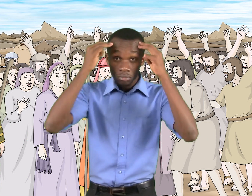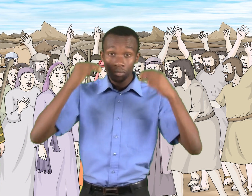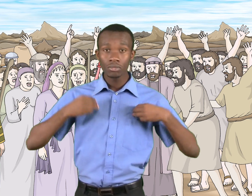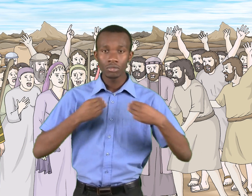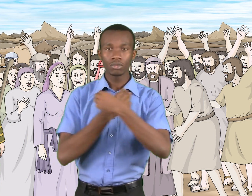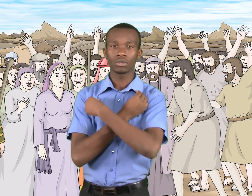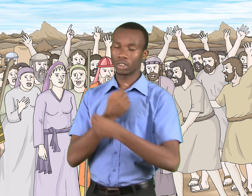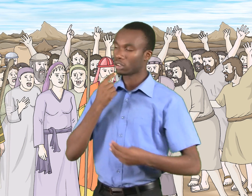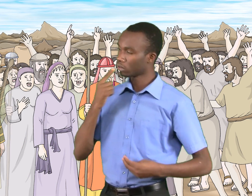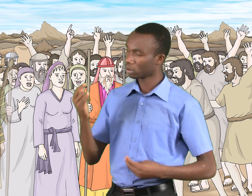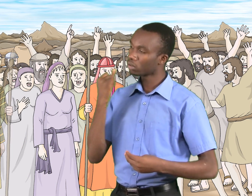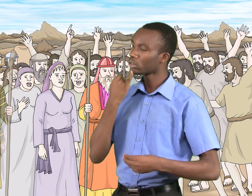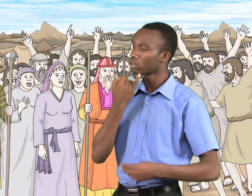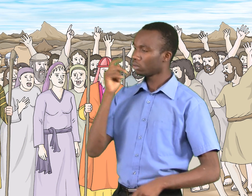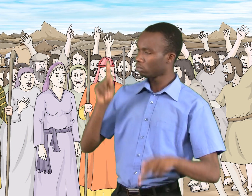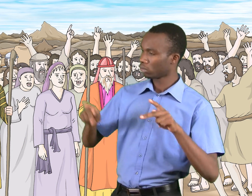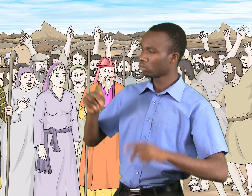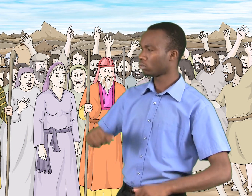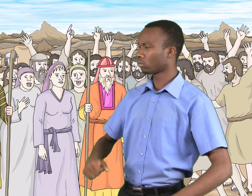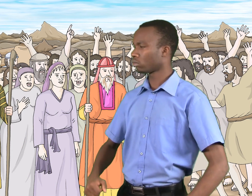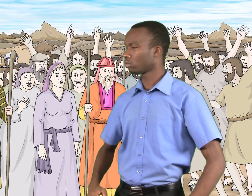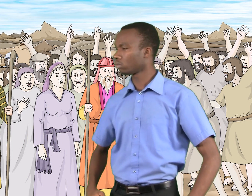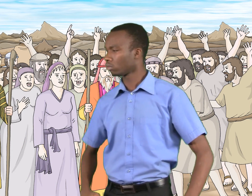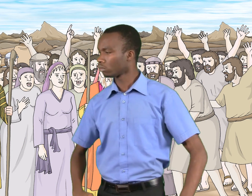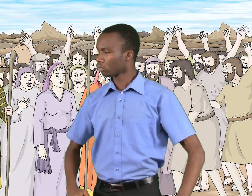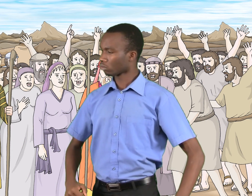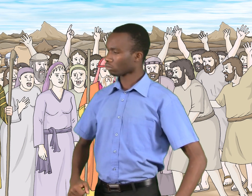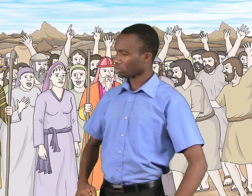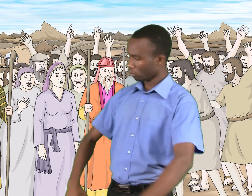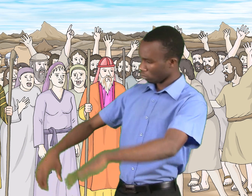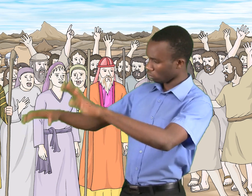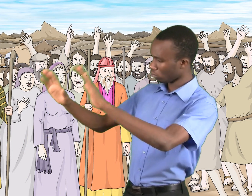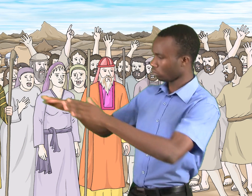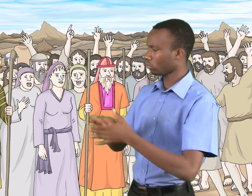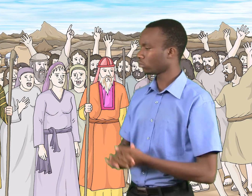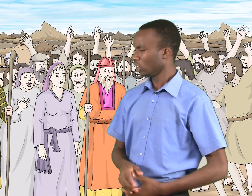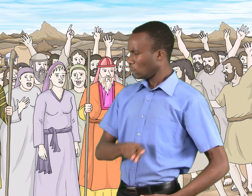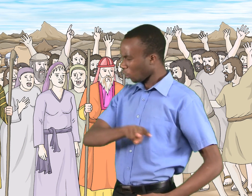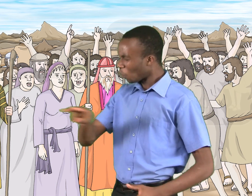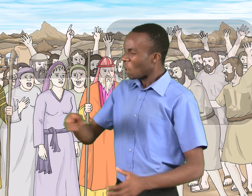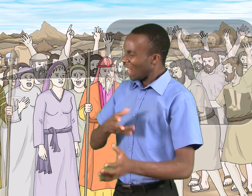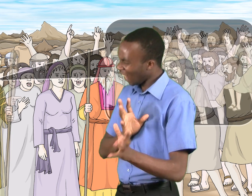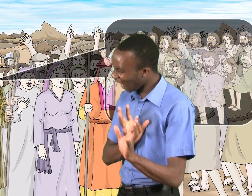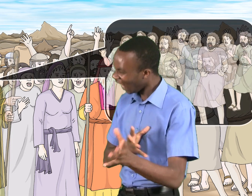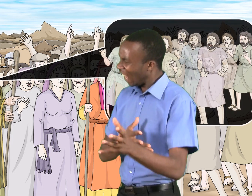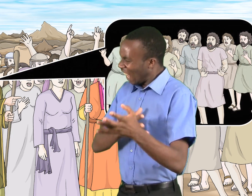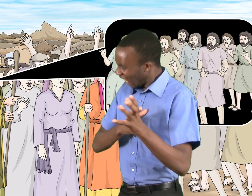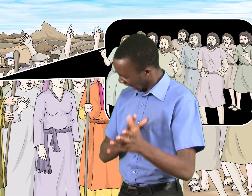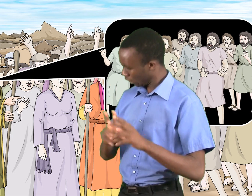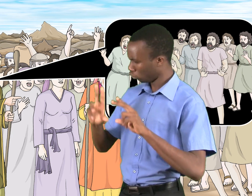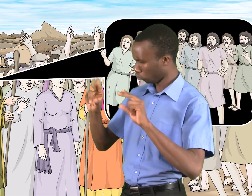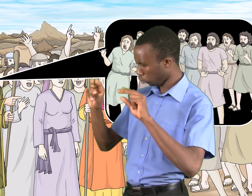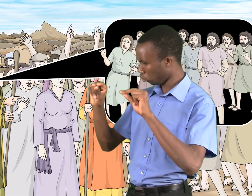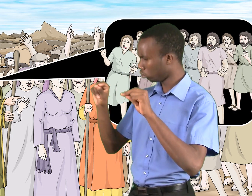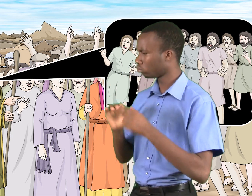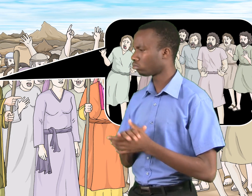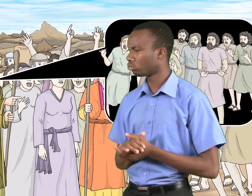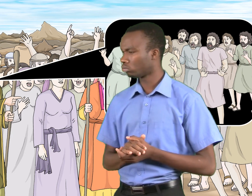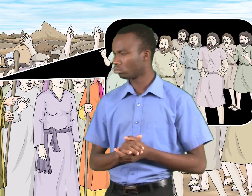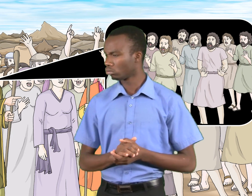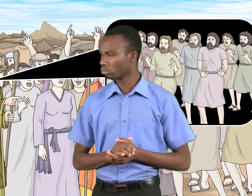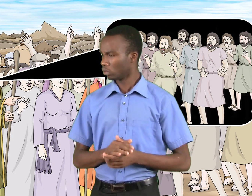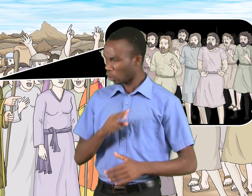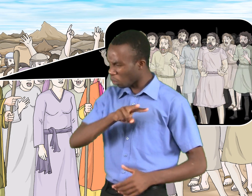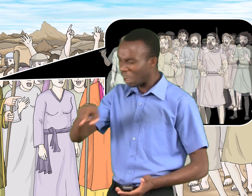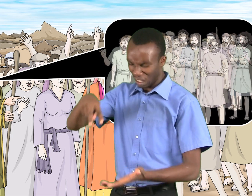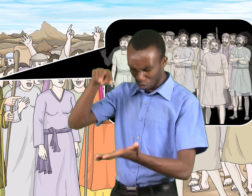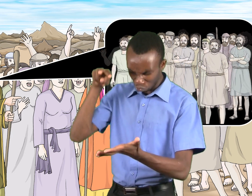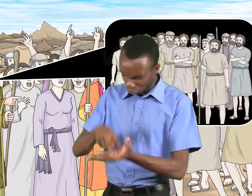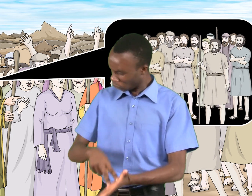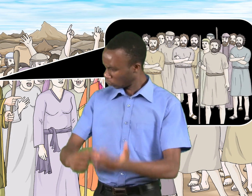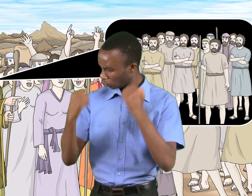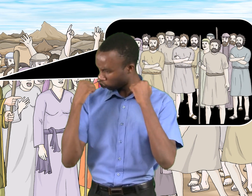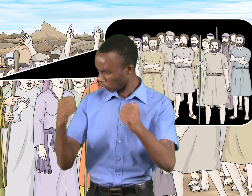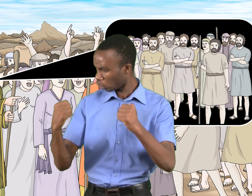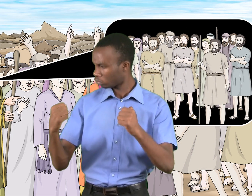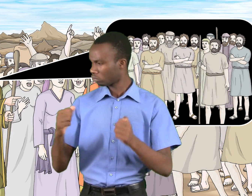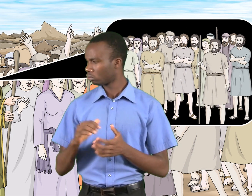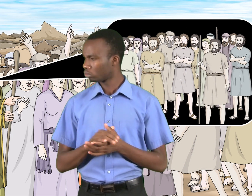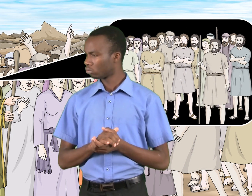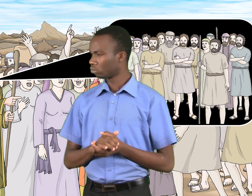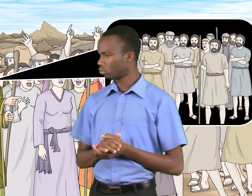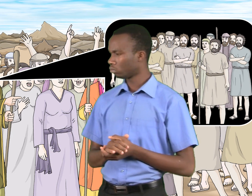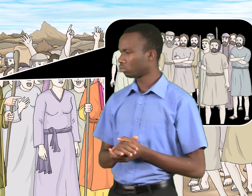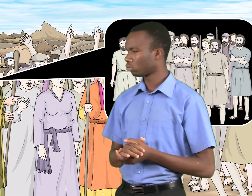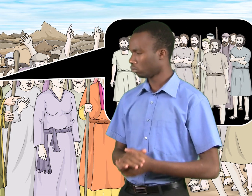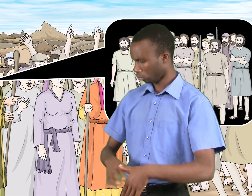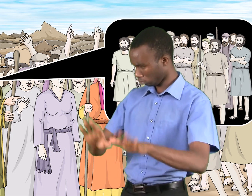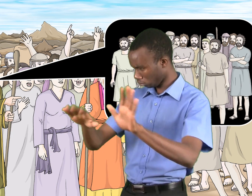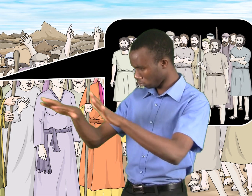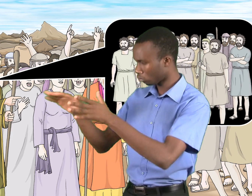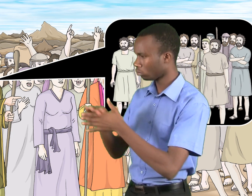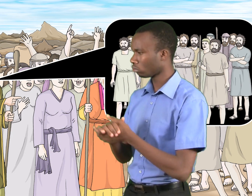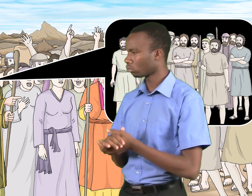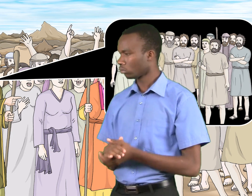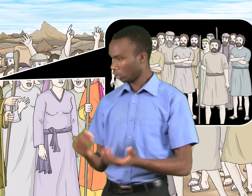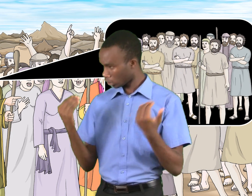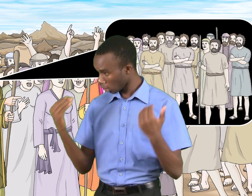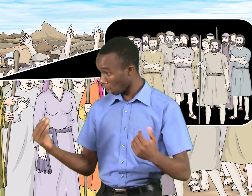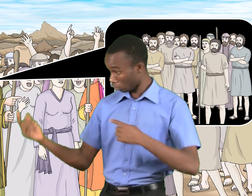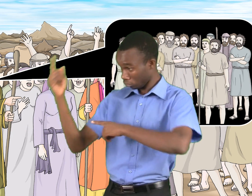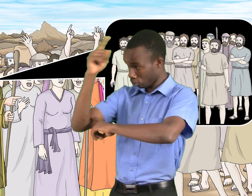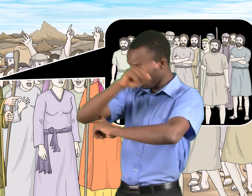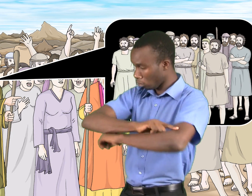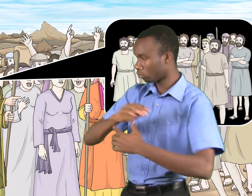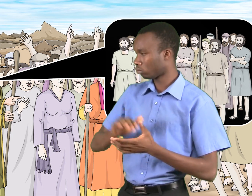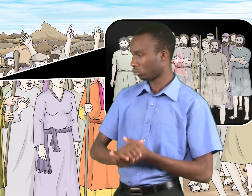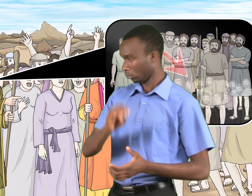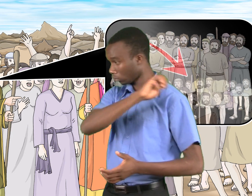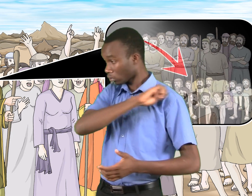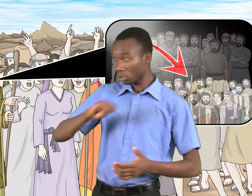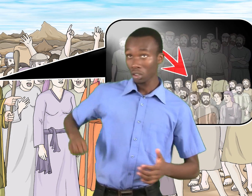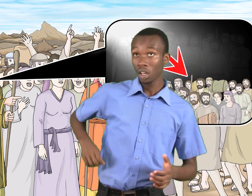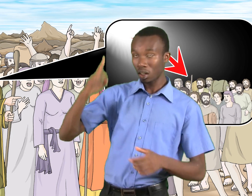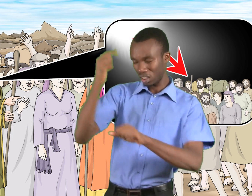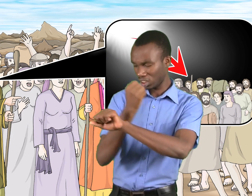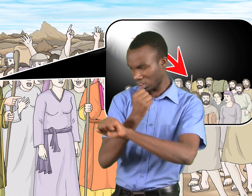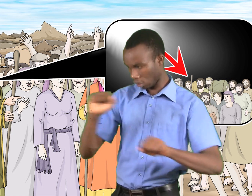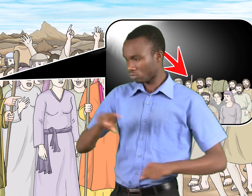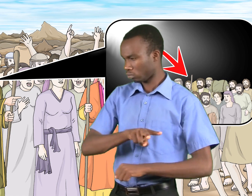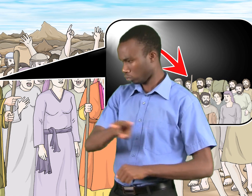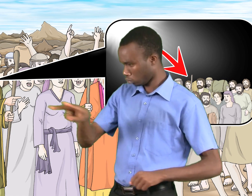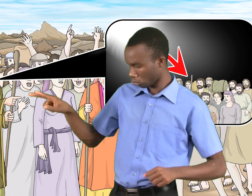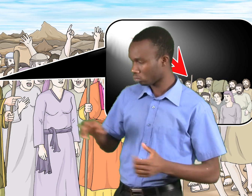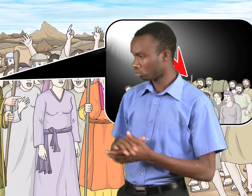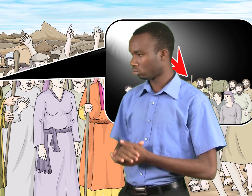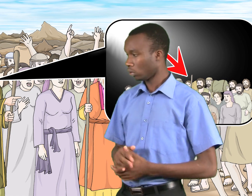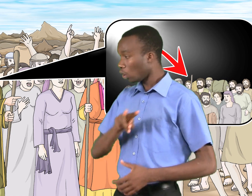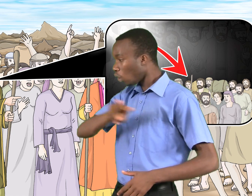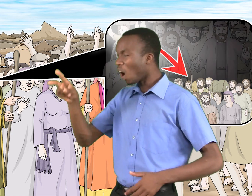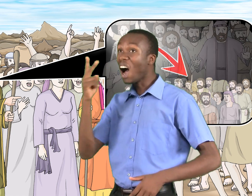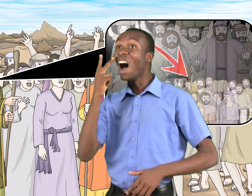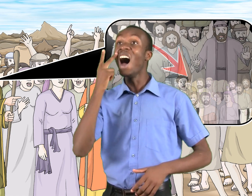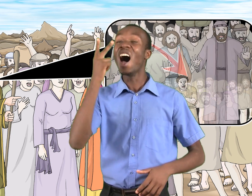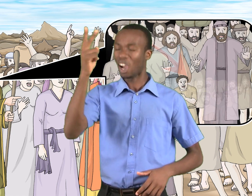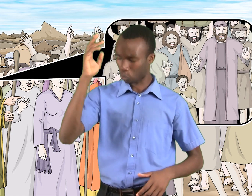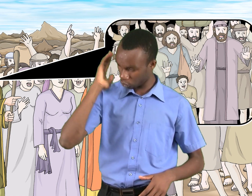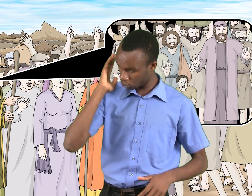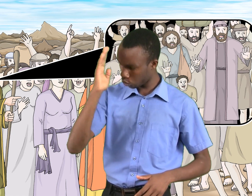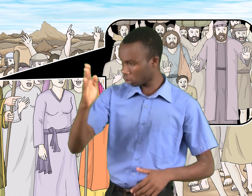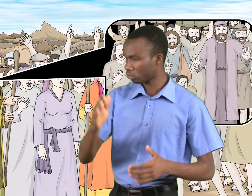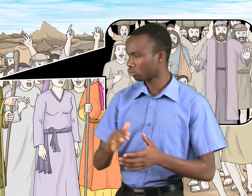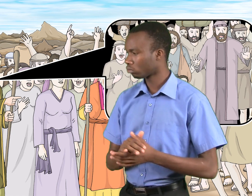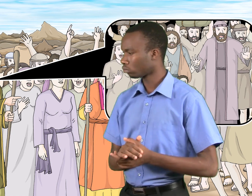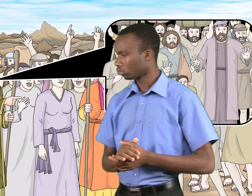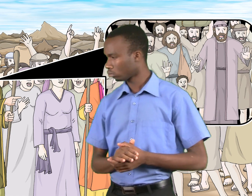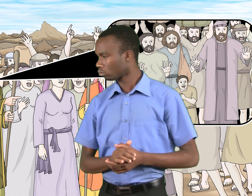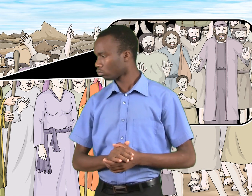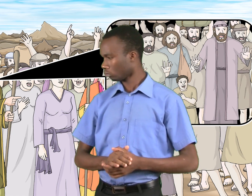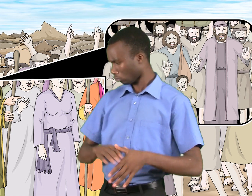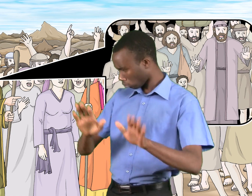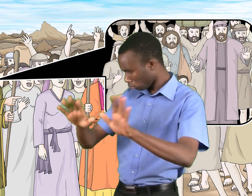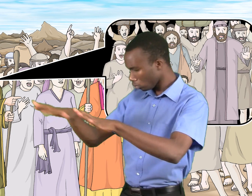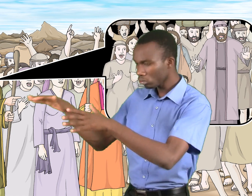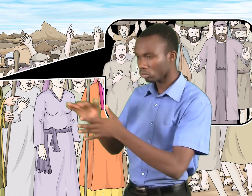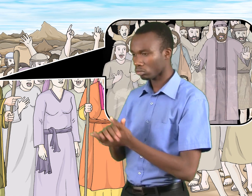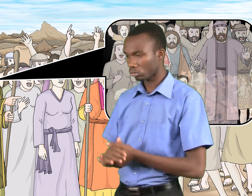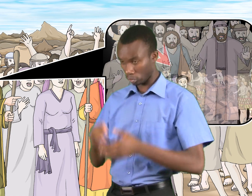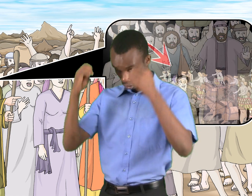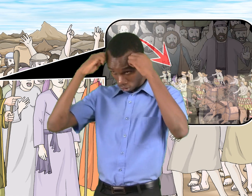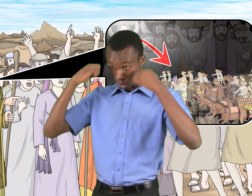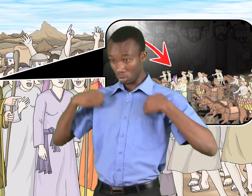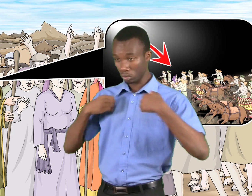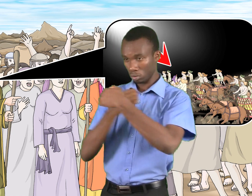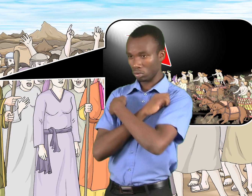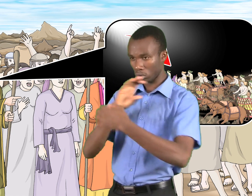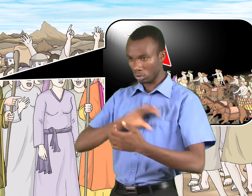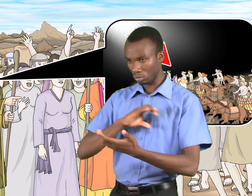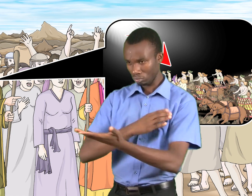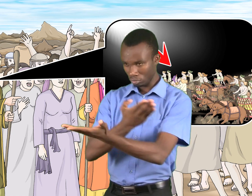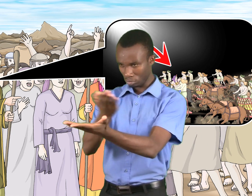Stand firm and you will see the LORD’s salvation, which He will accomplish for you today;